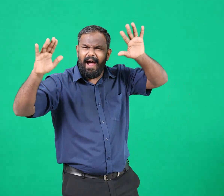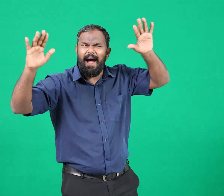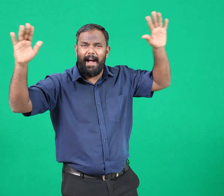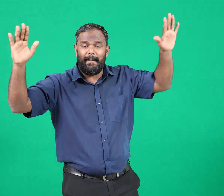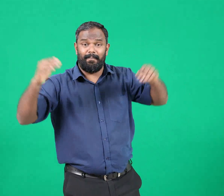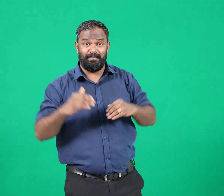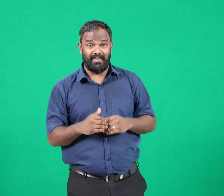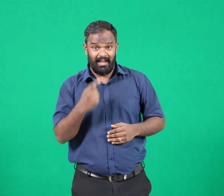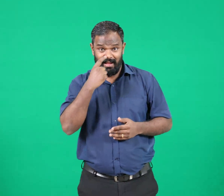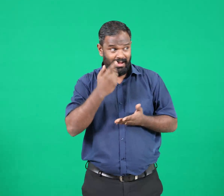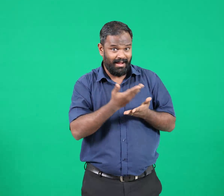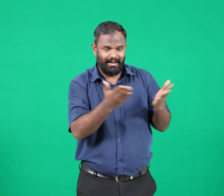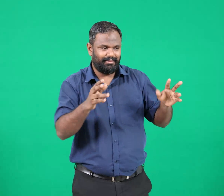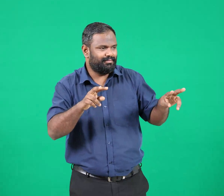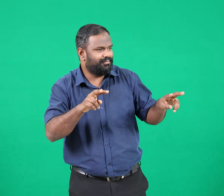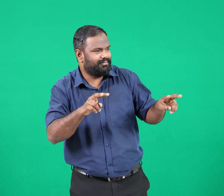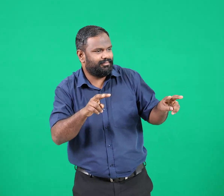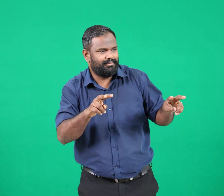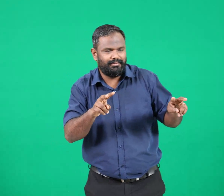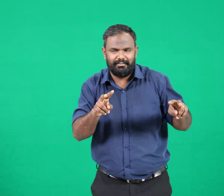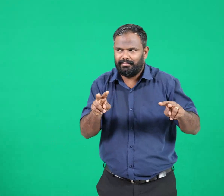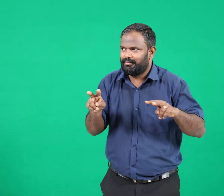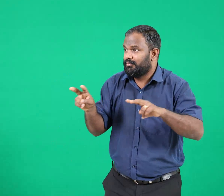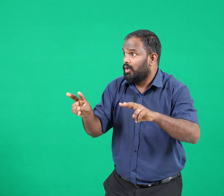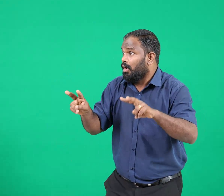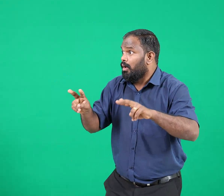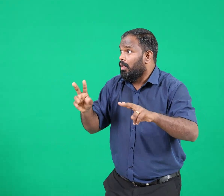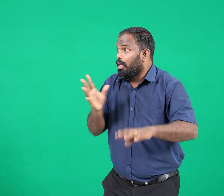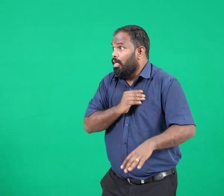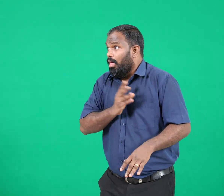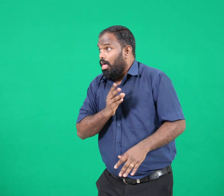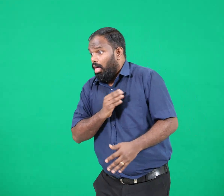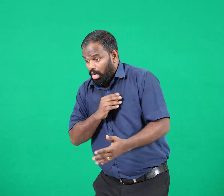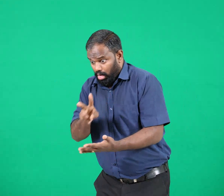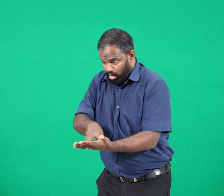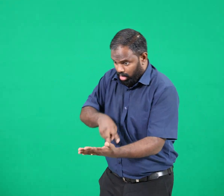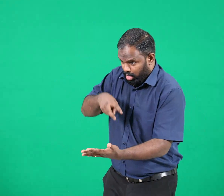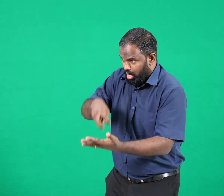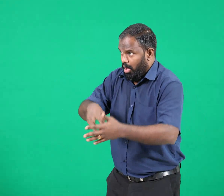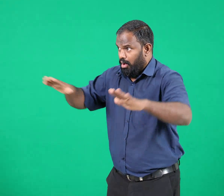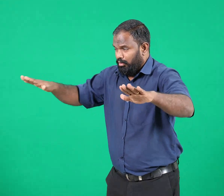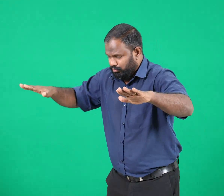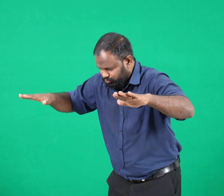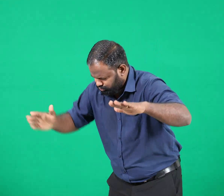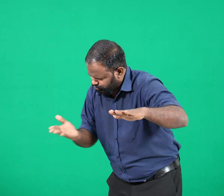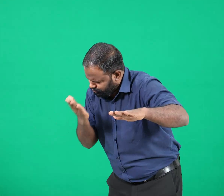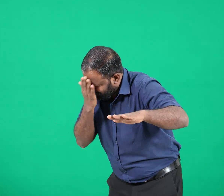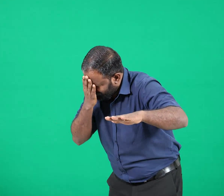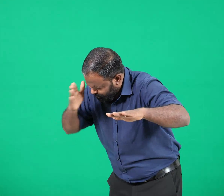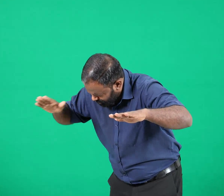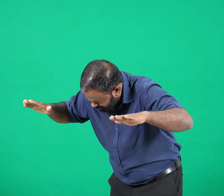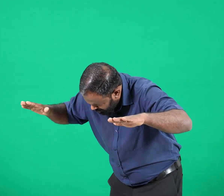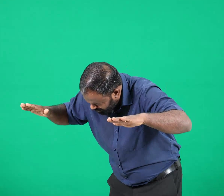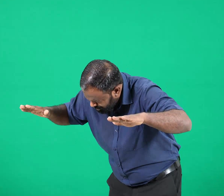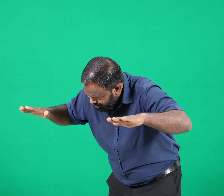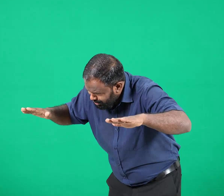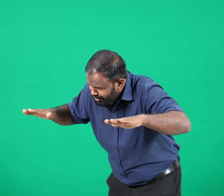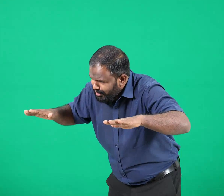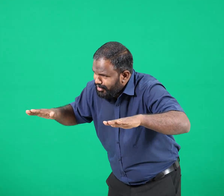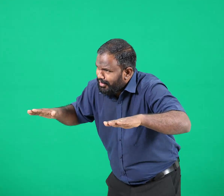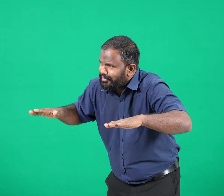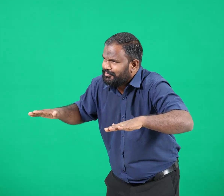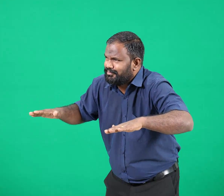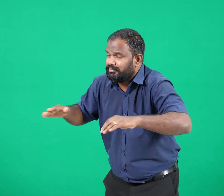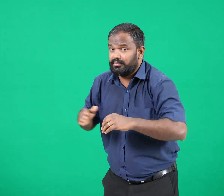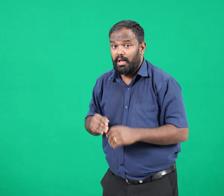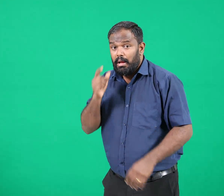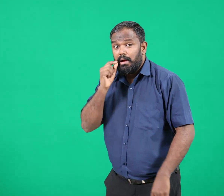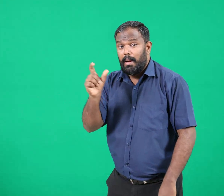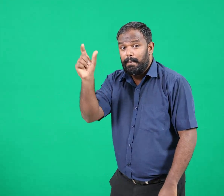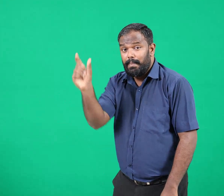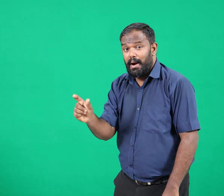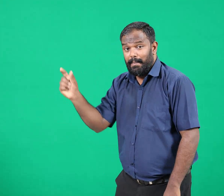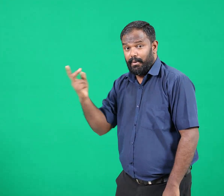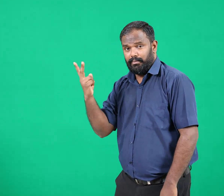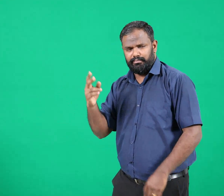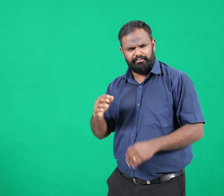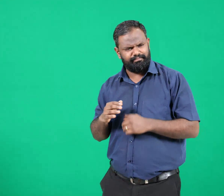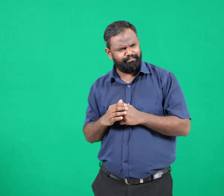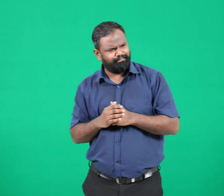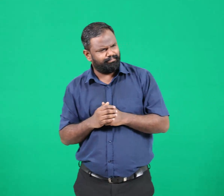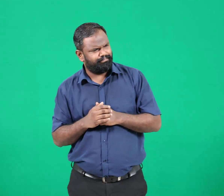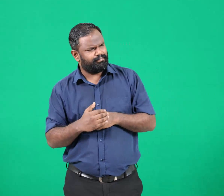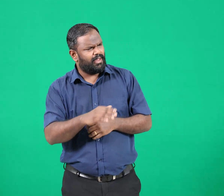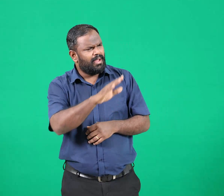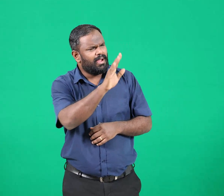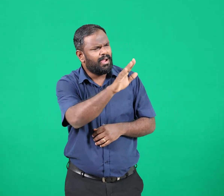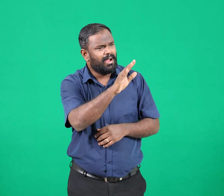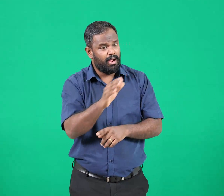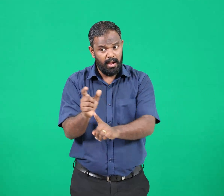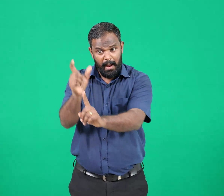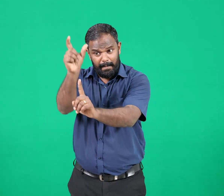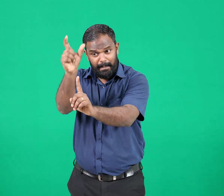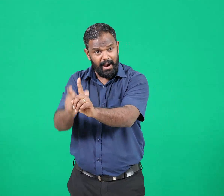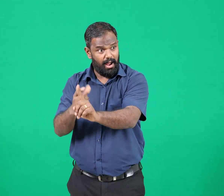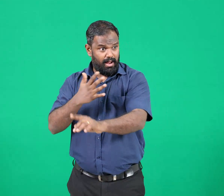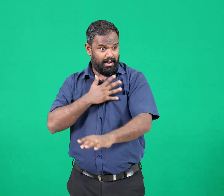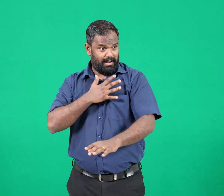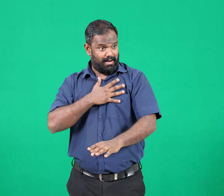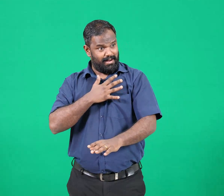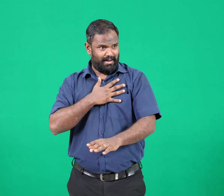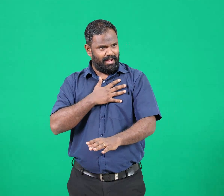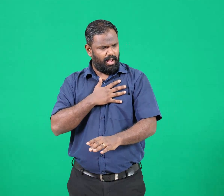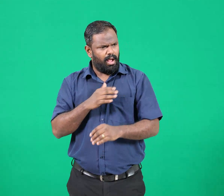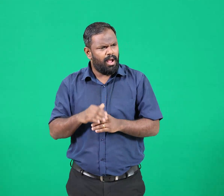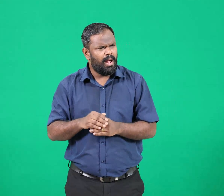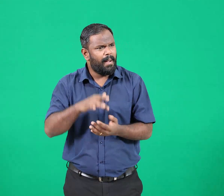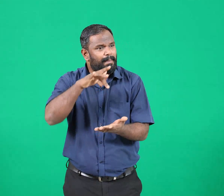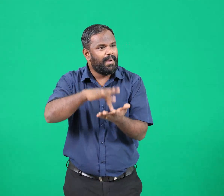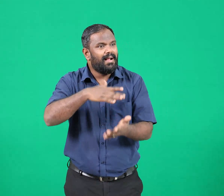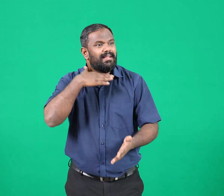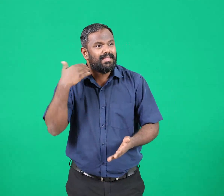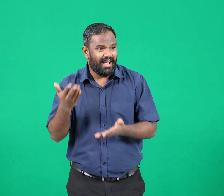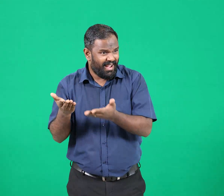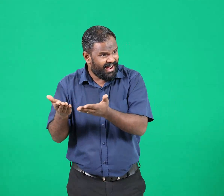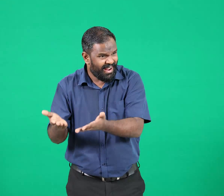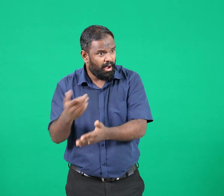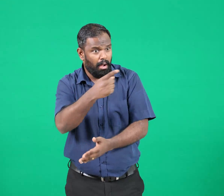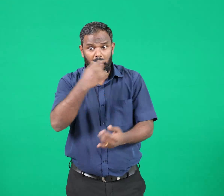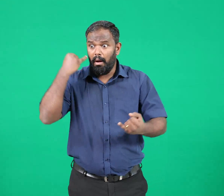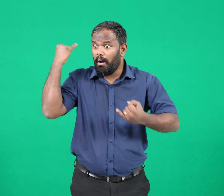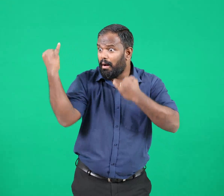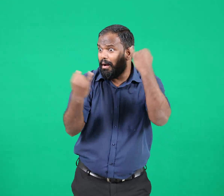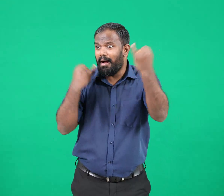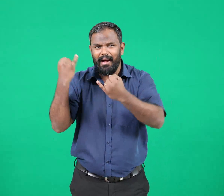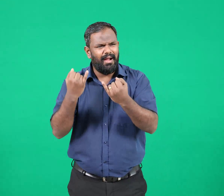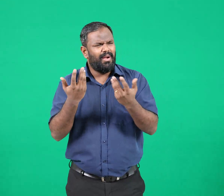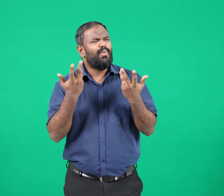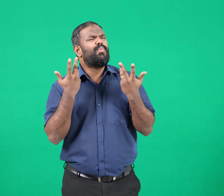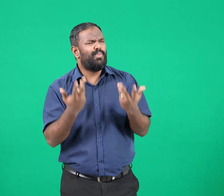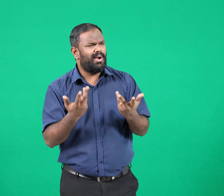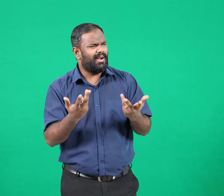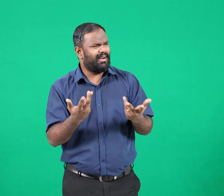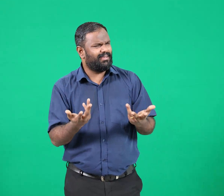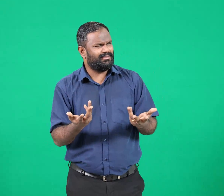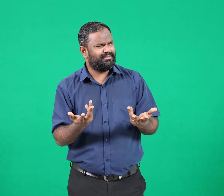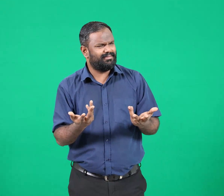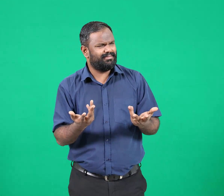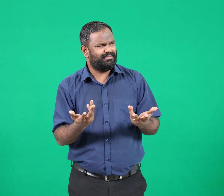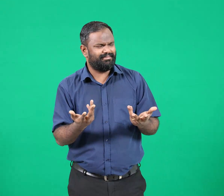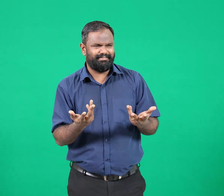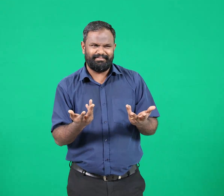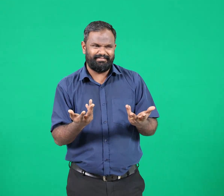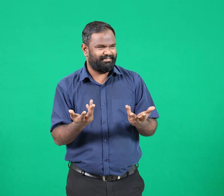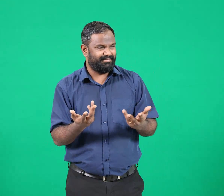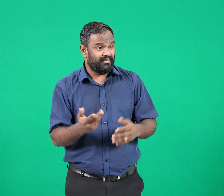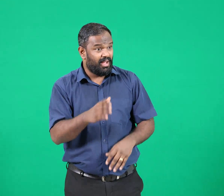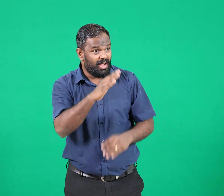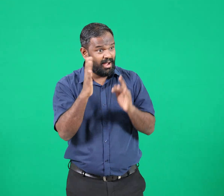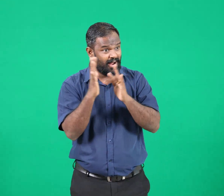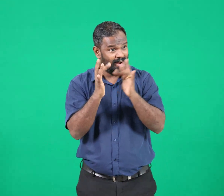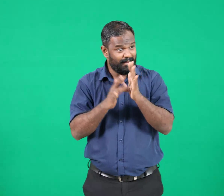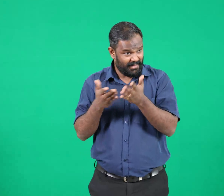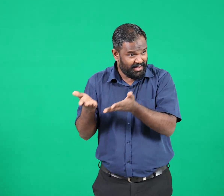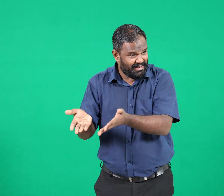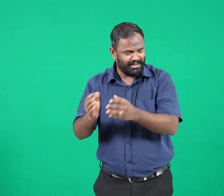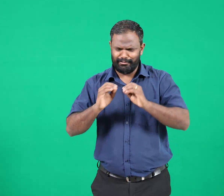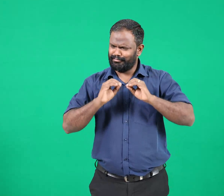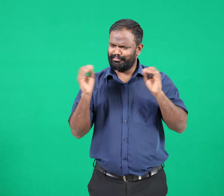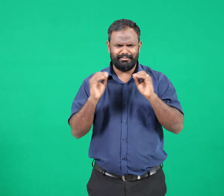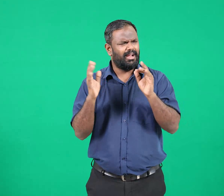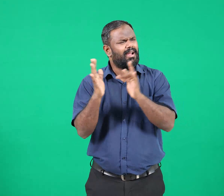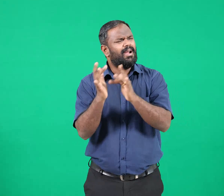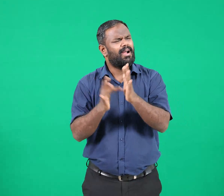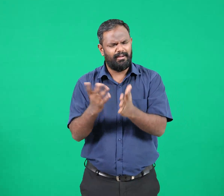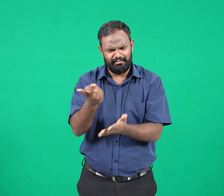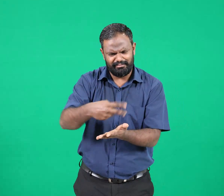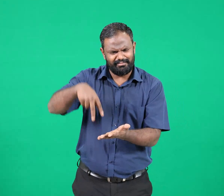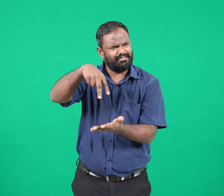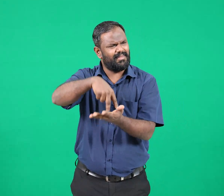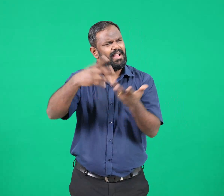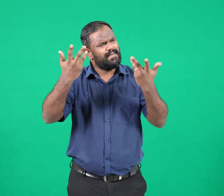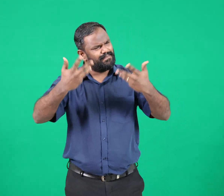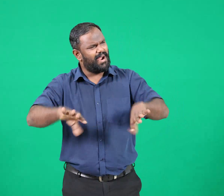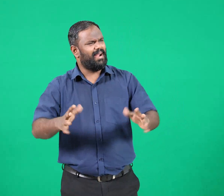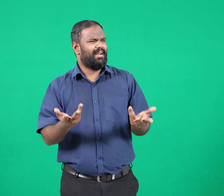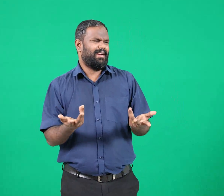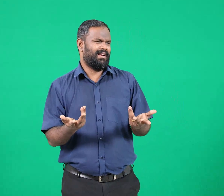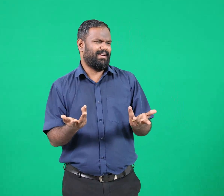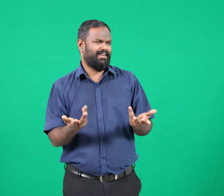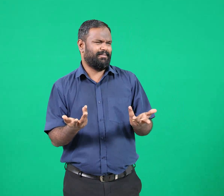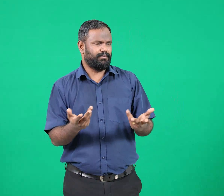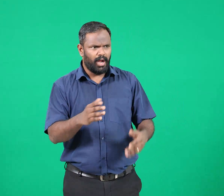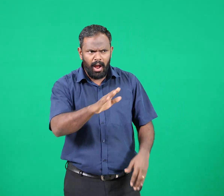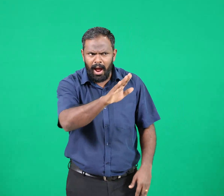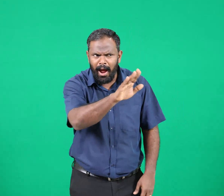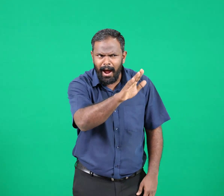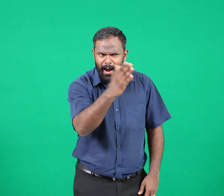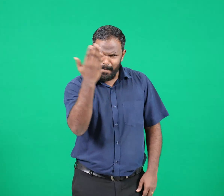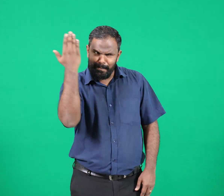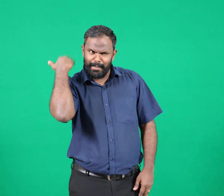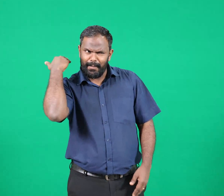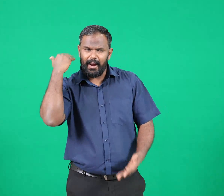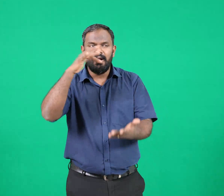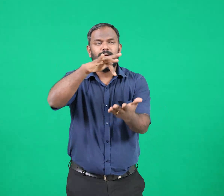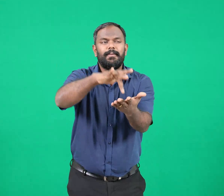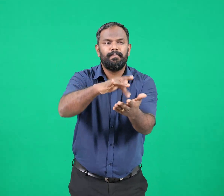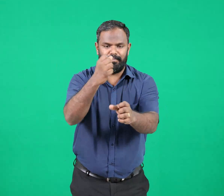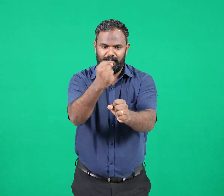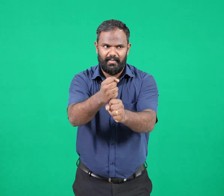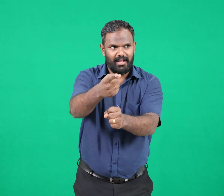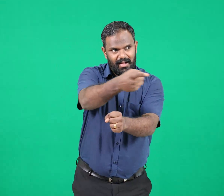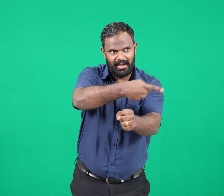As the women bowed their faces to the ground in terror, the two men asked them, "Why do you look for the living among the dead?